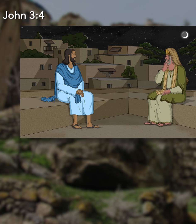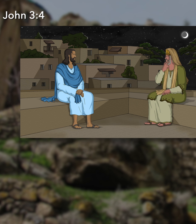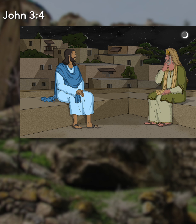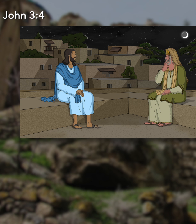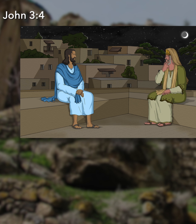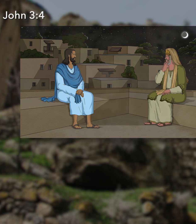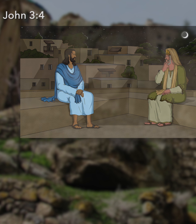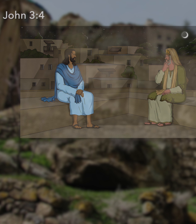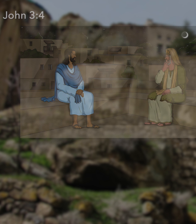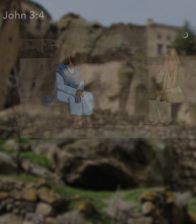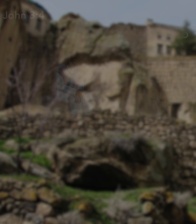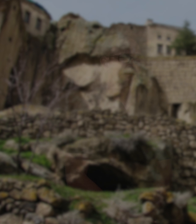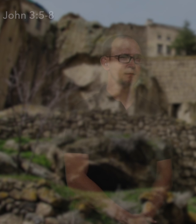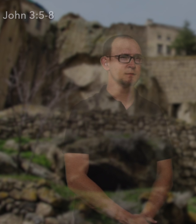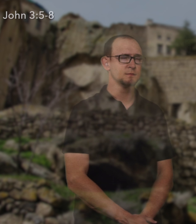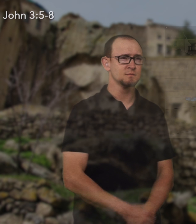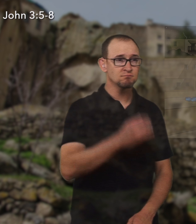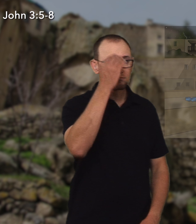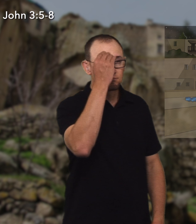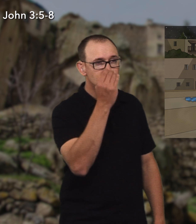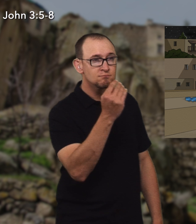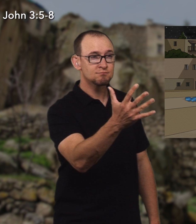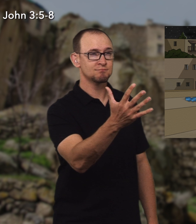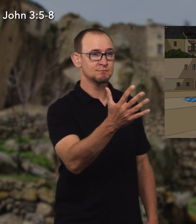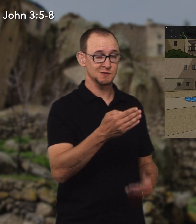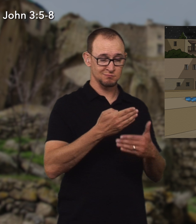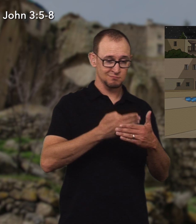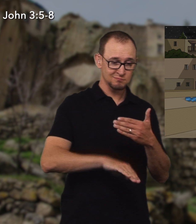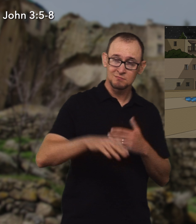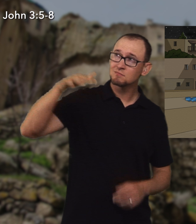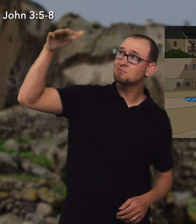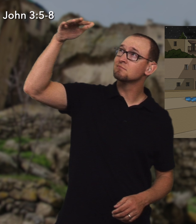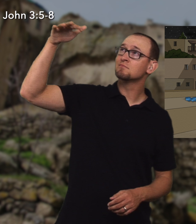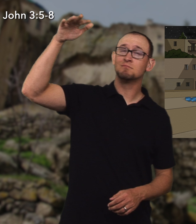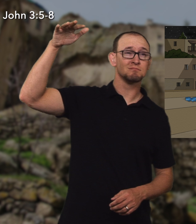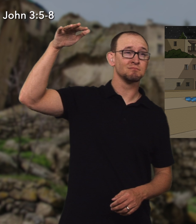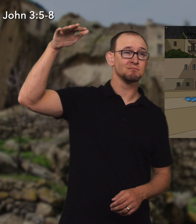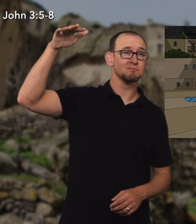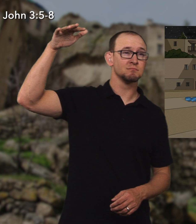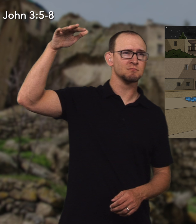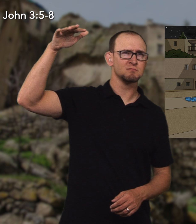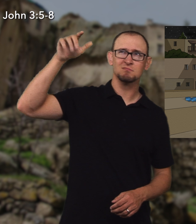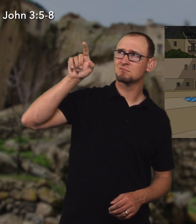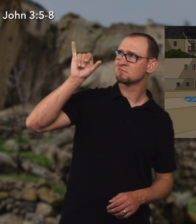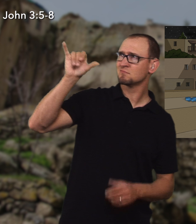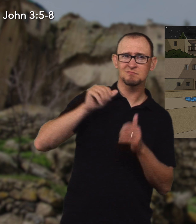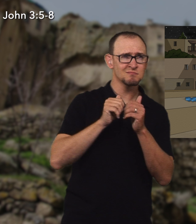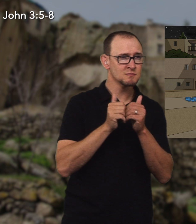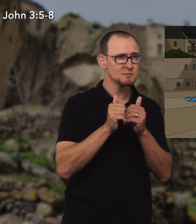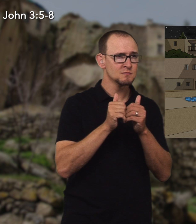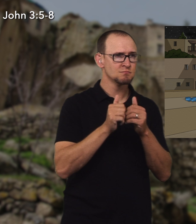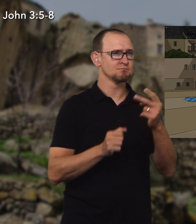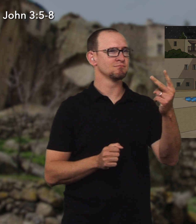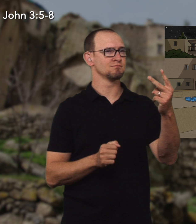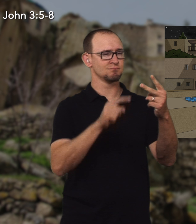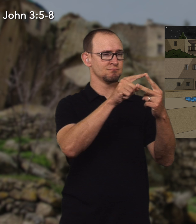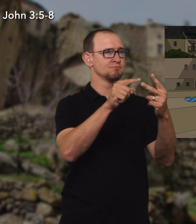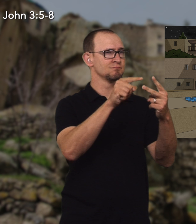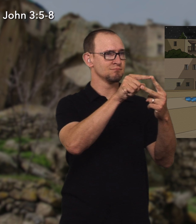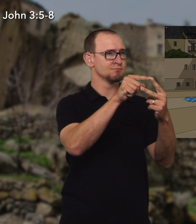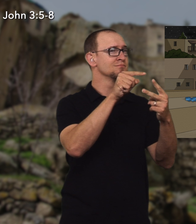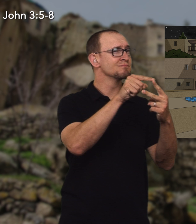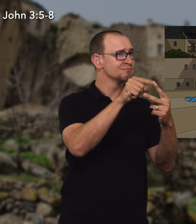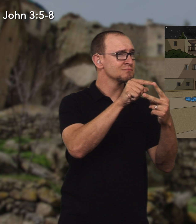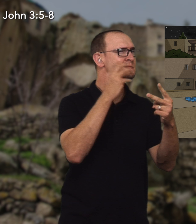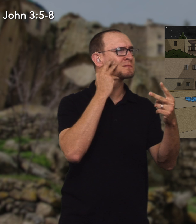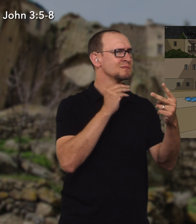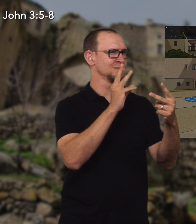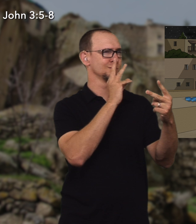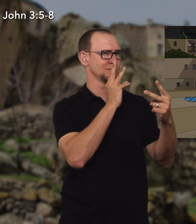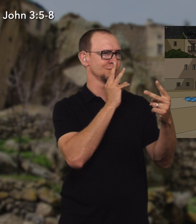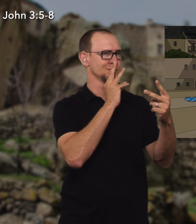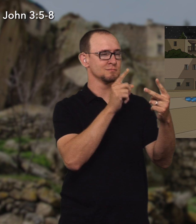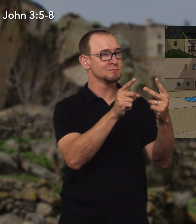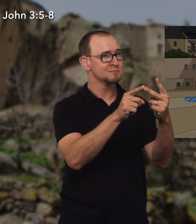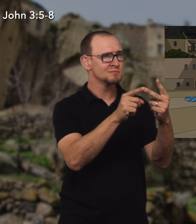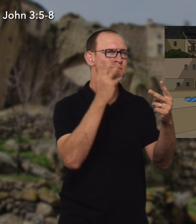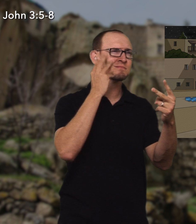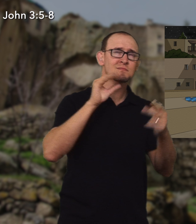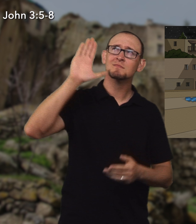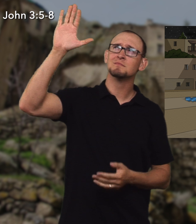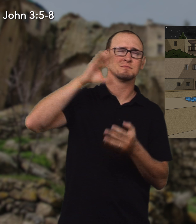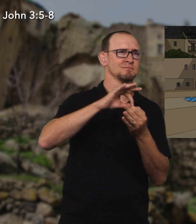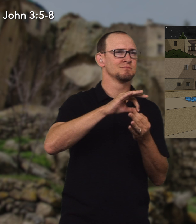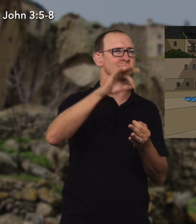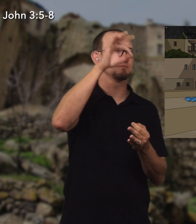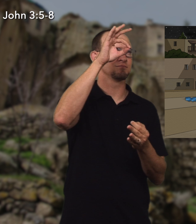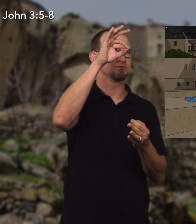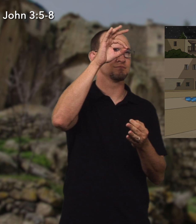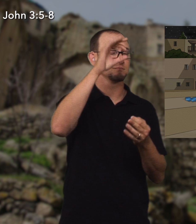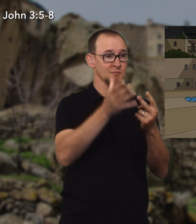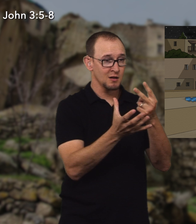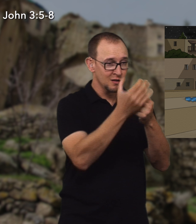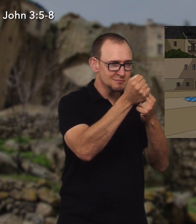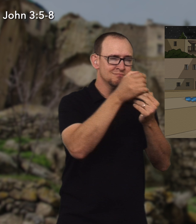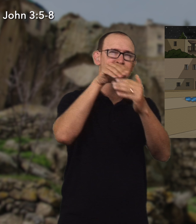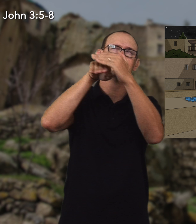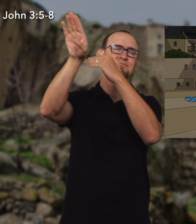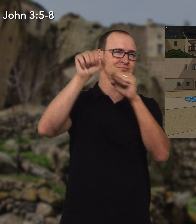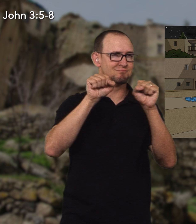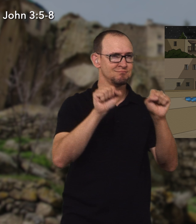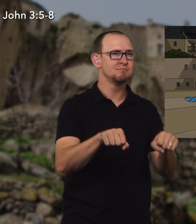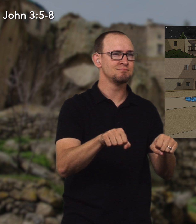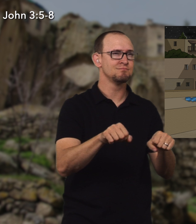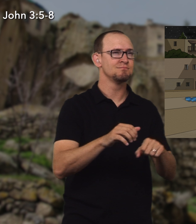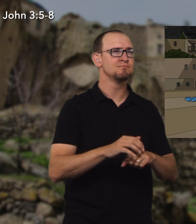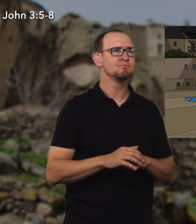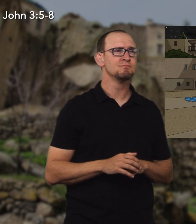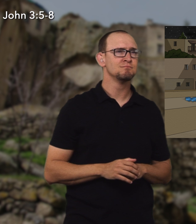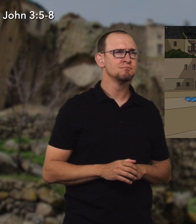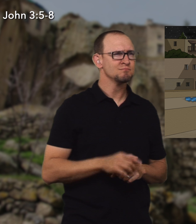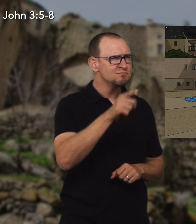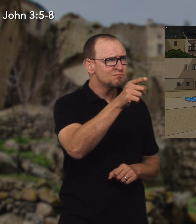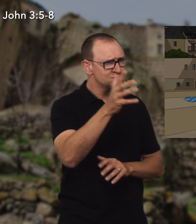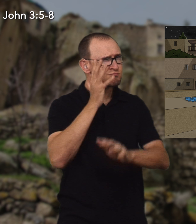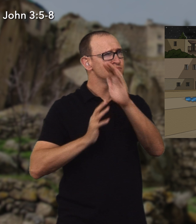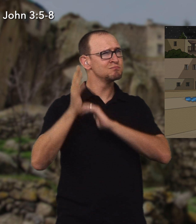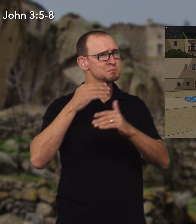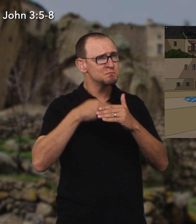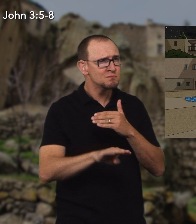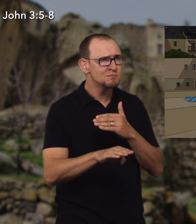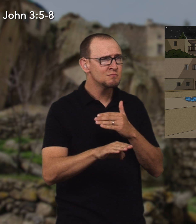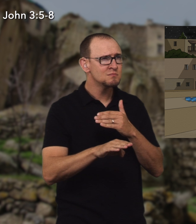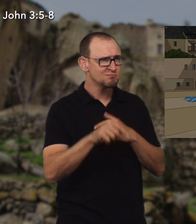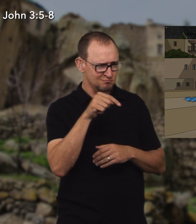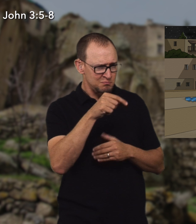Jesus answered, “Truly, truly, I tell you, no one can enter the kingdom of God unless he is born of water and the Spirit.